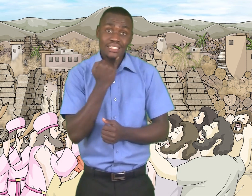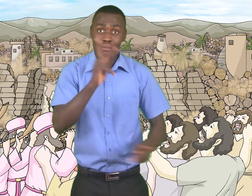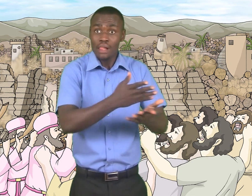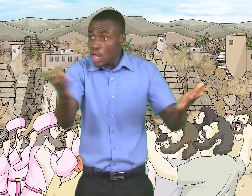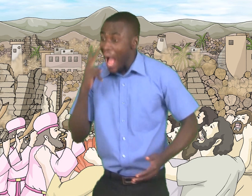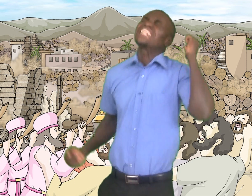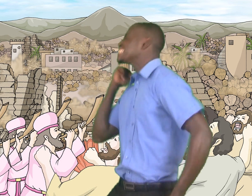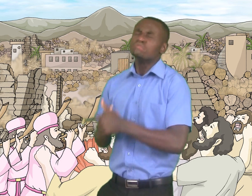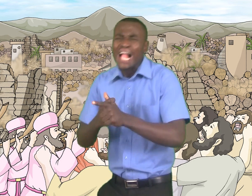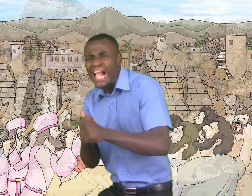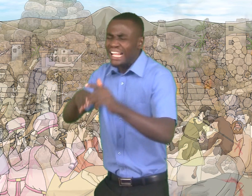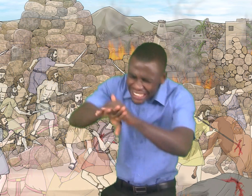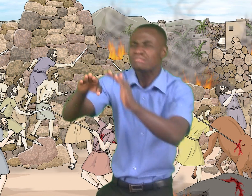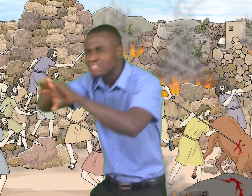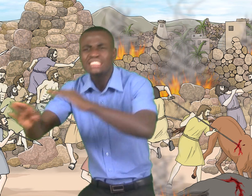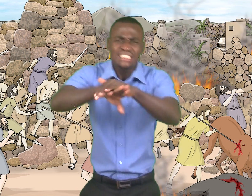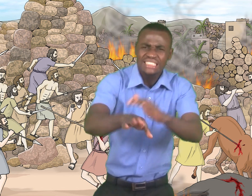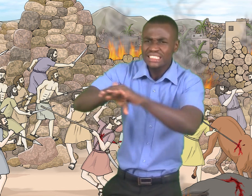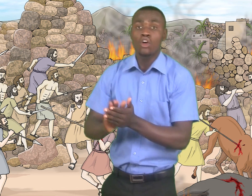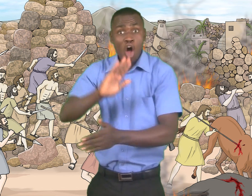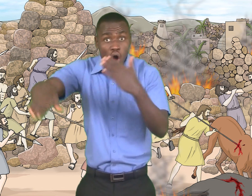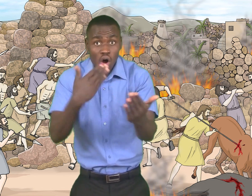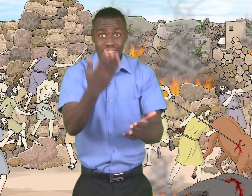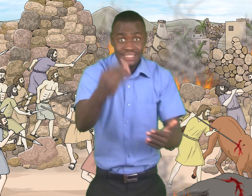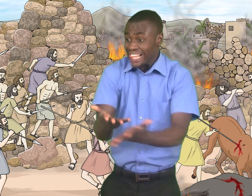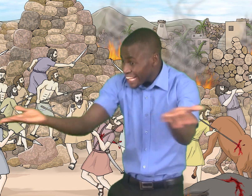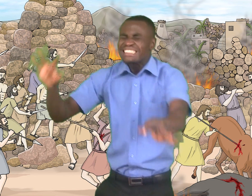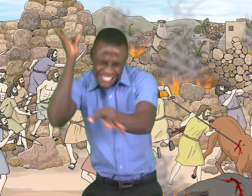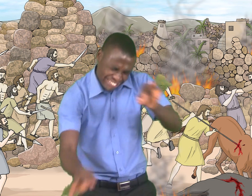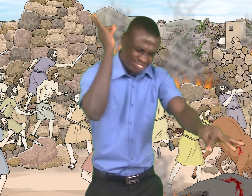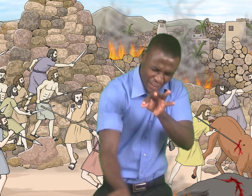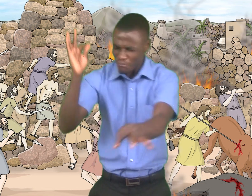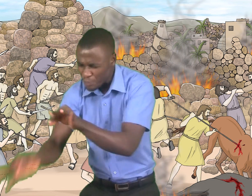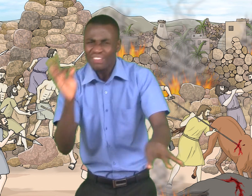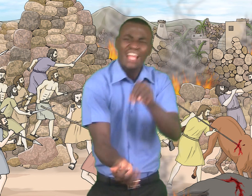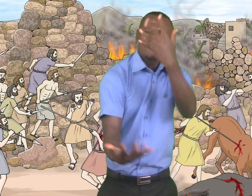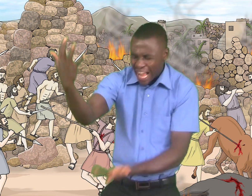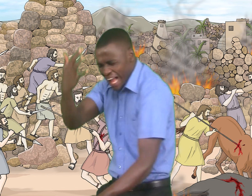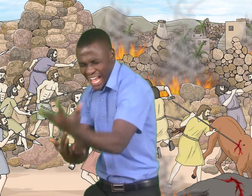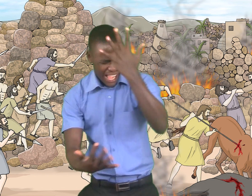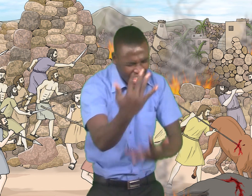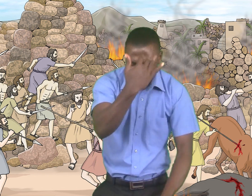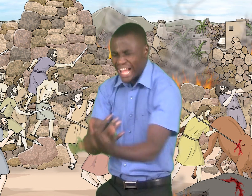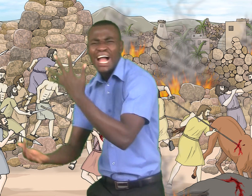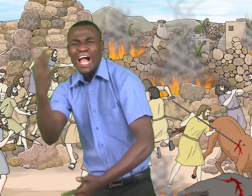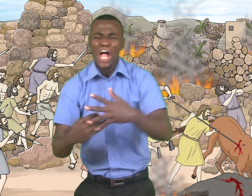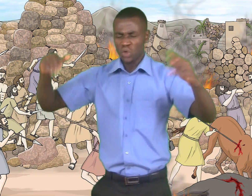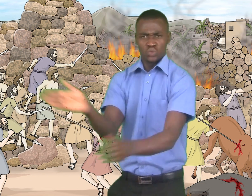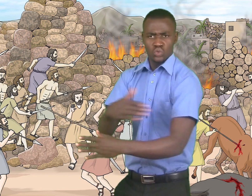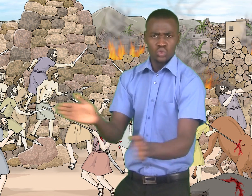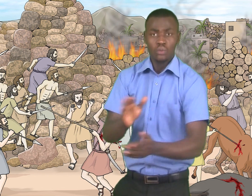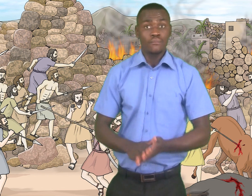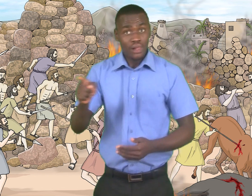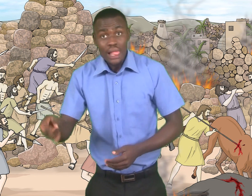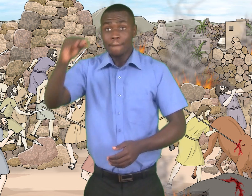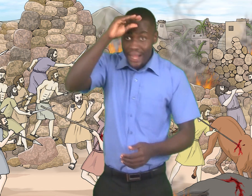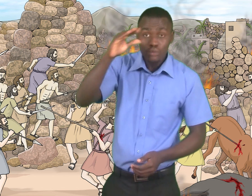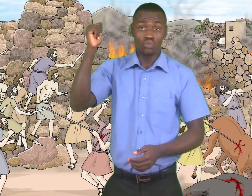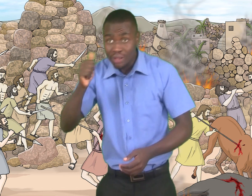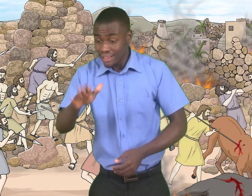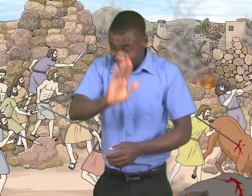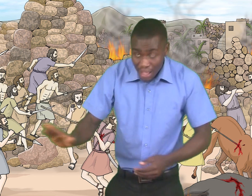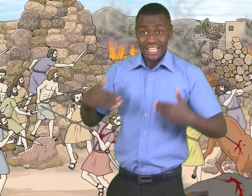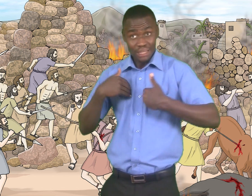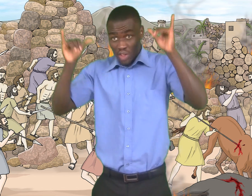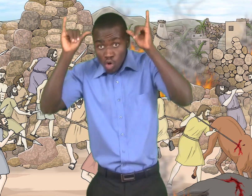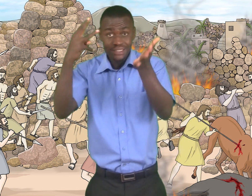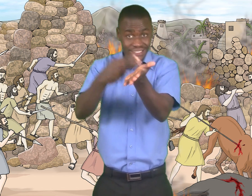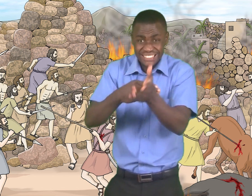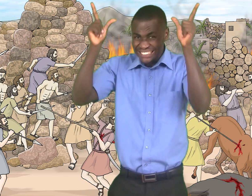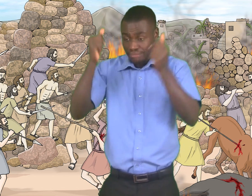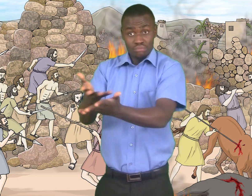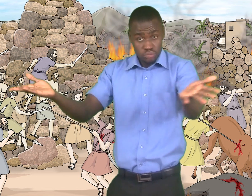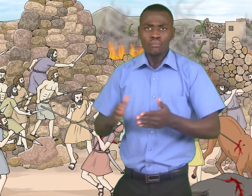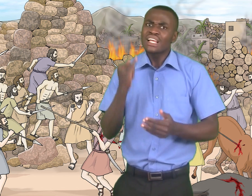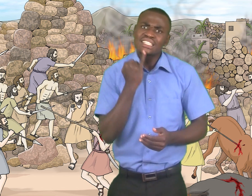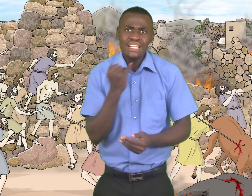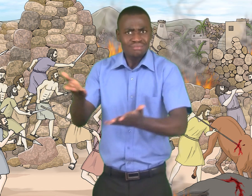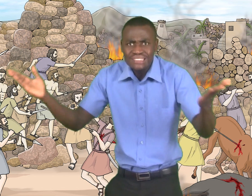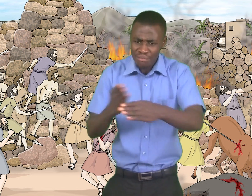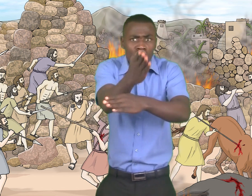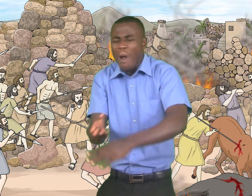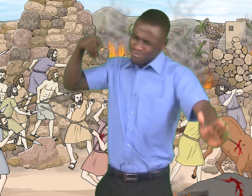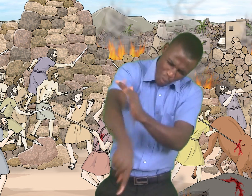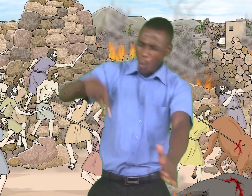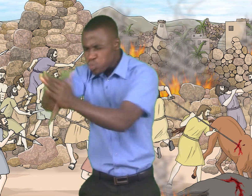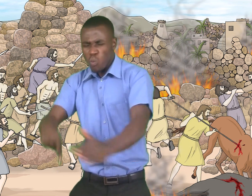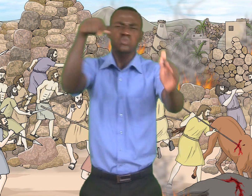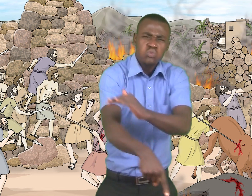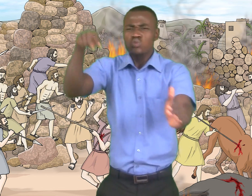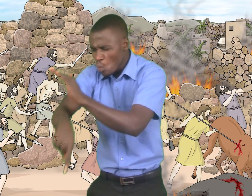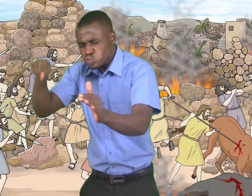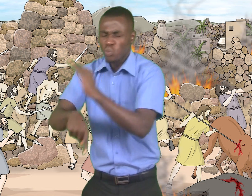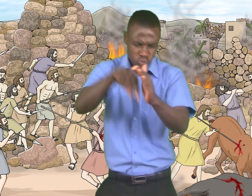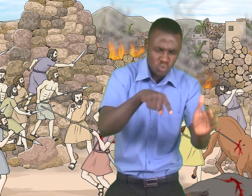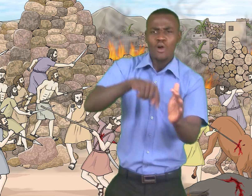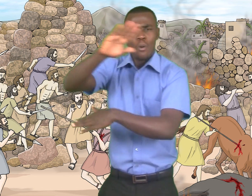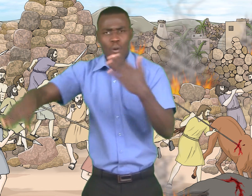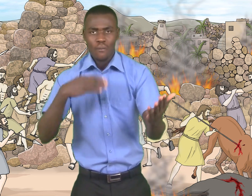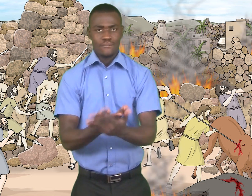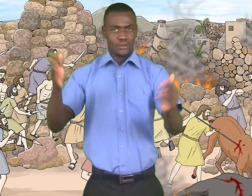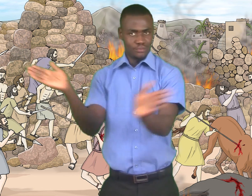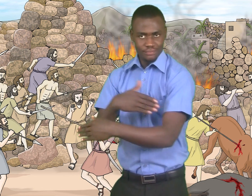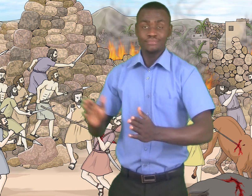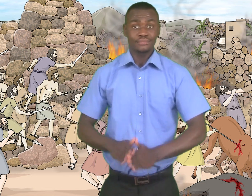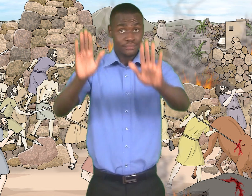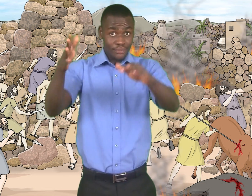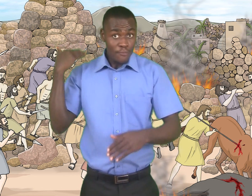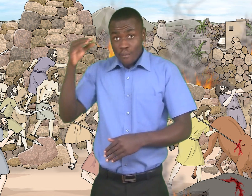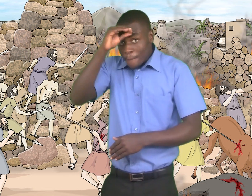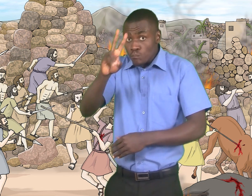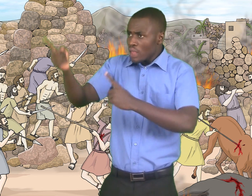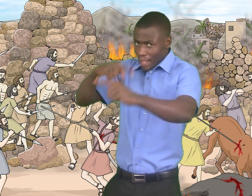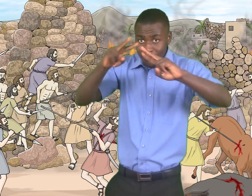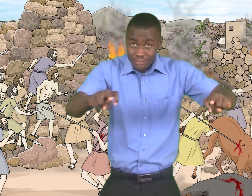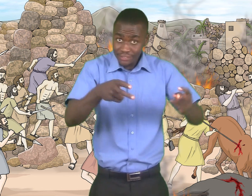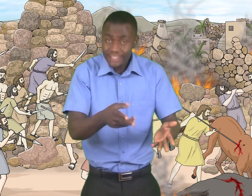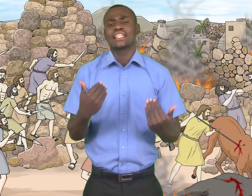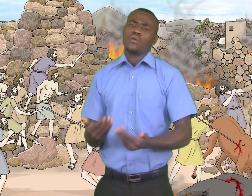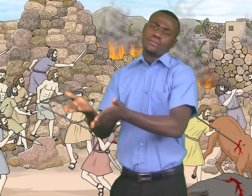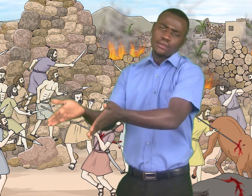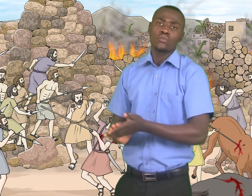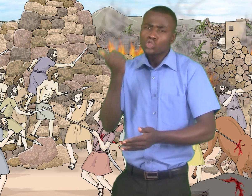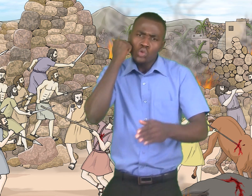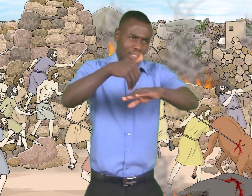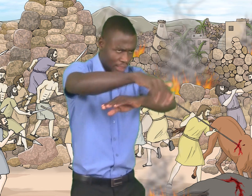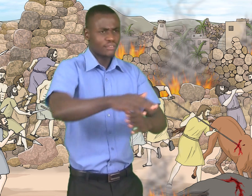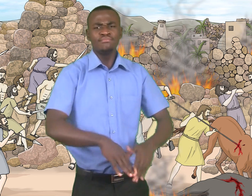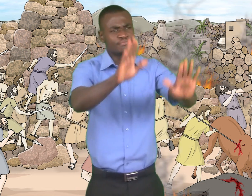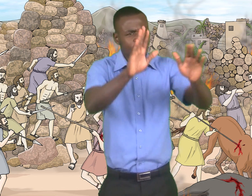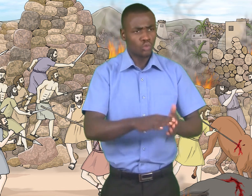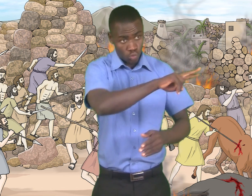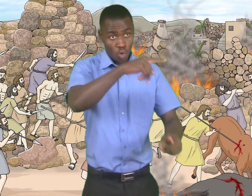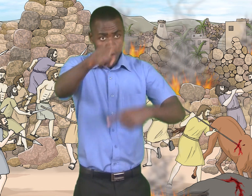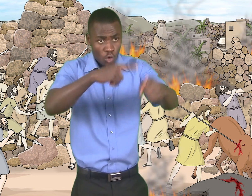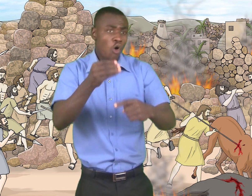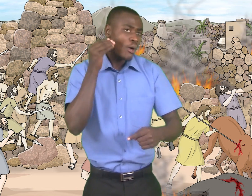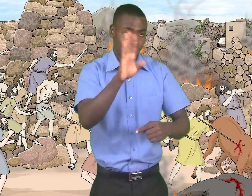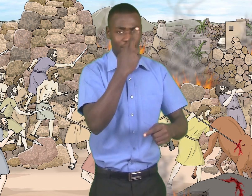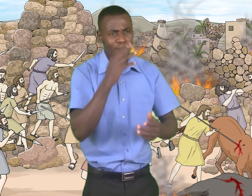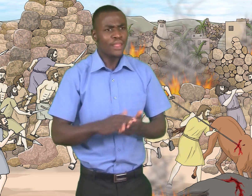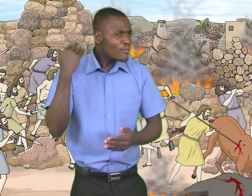Then all the people charged straight into the city and captured it. At the edge of the sword they devoted to destruction everything in the city—man and woman, young and old, oxen, sheep, and donkeys.